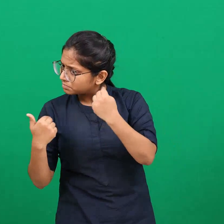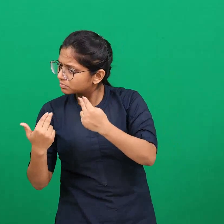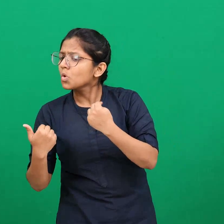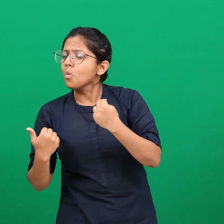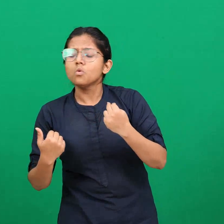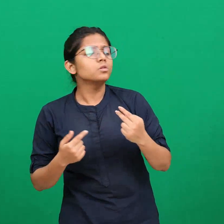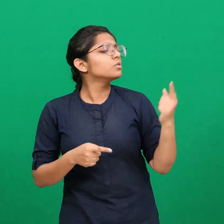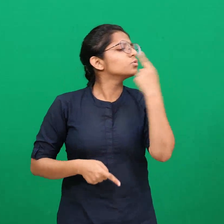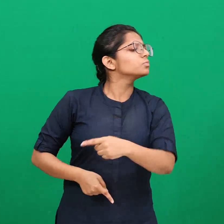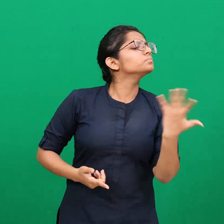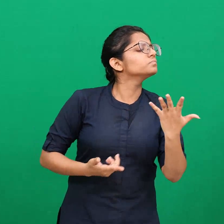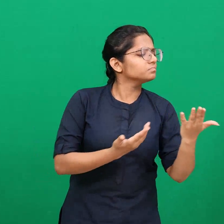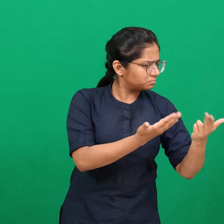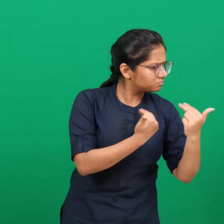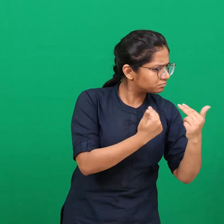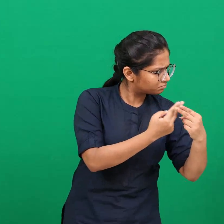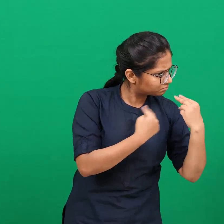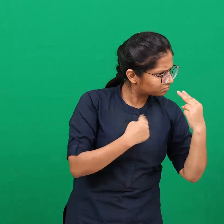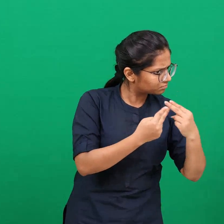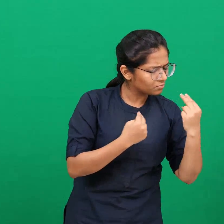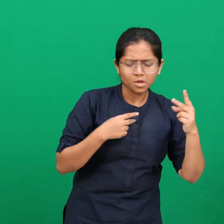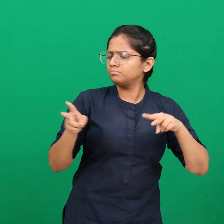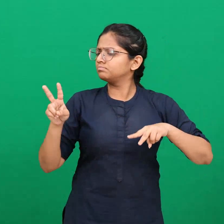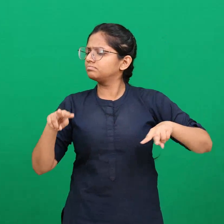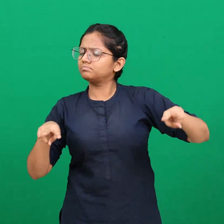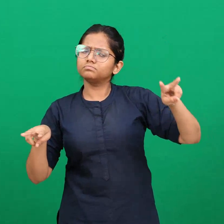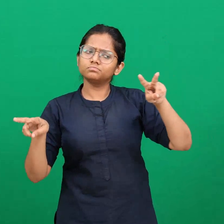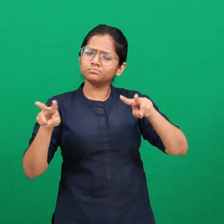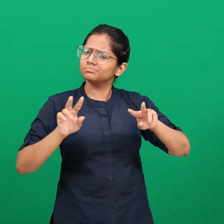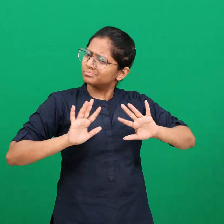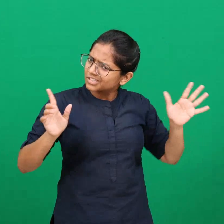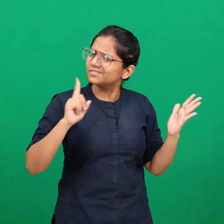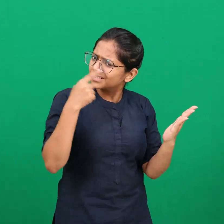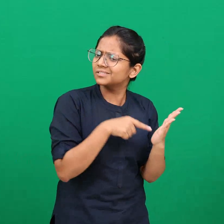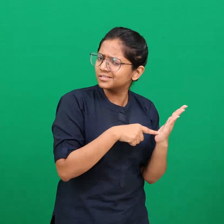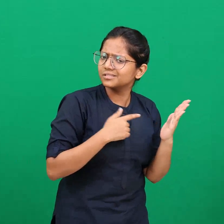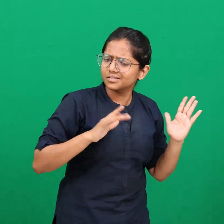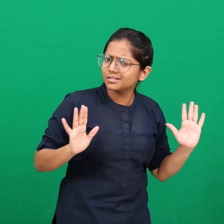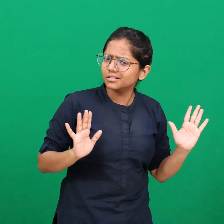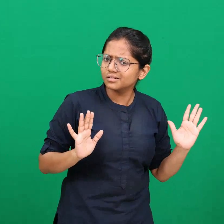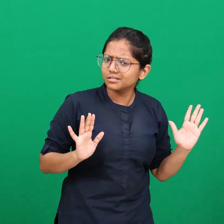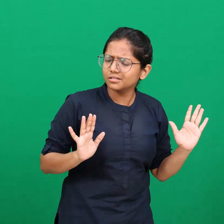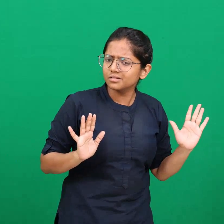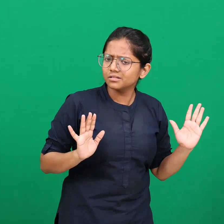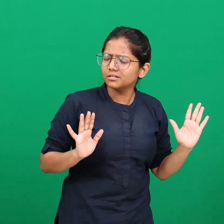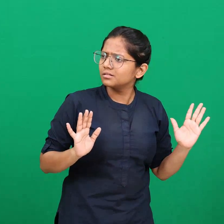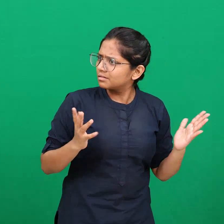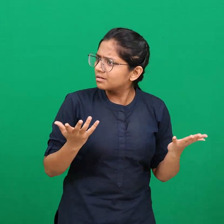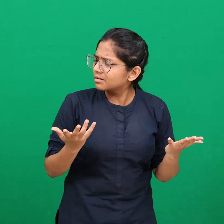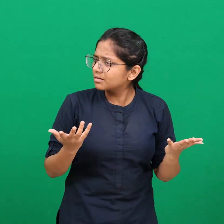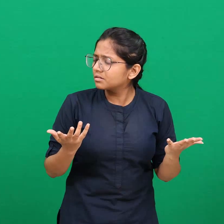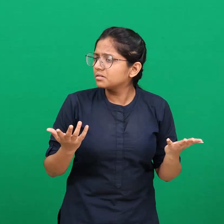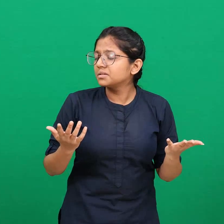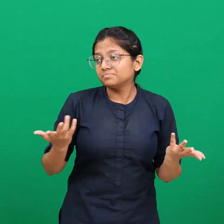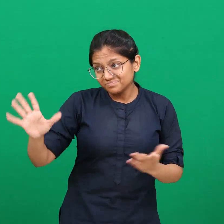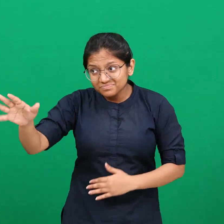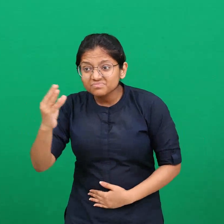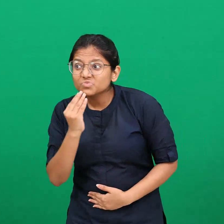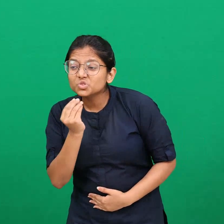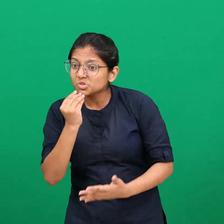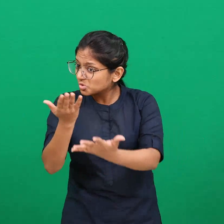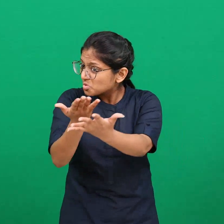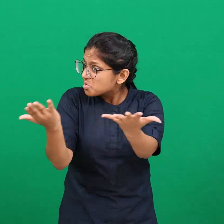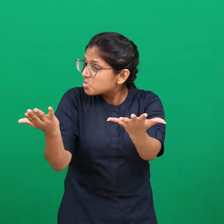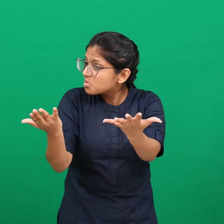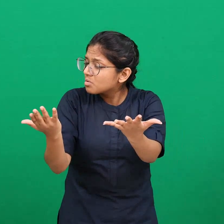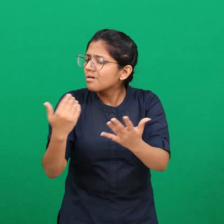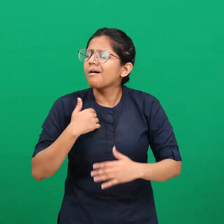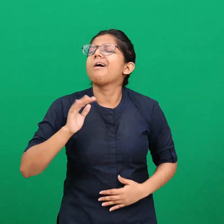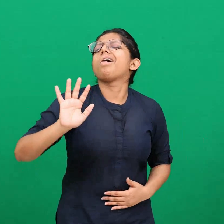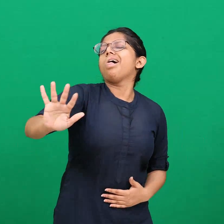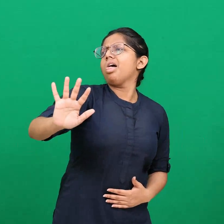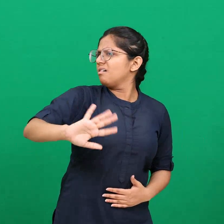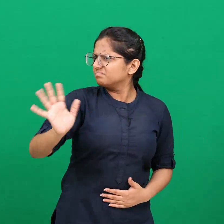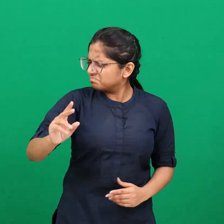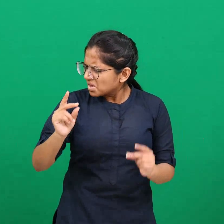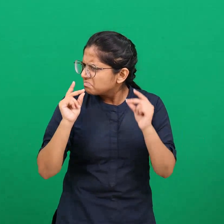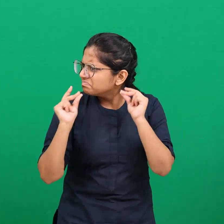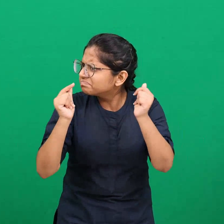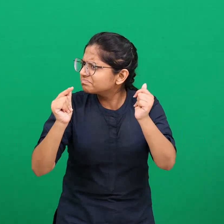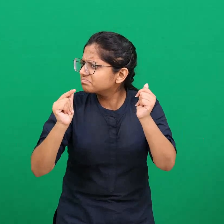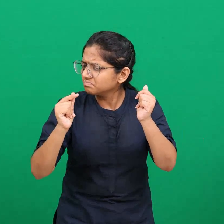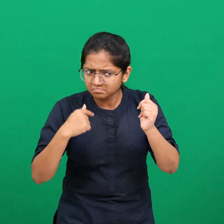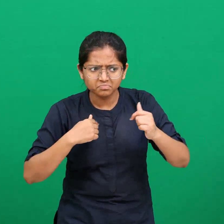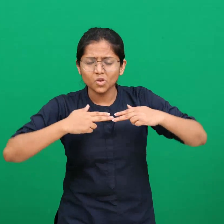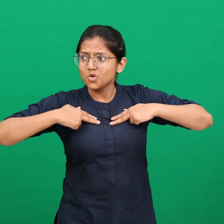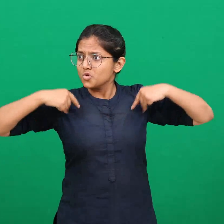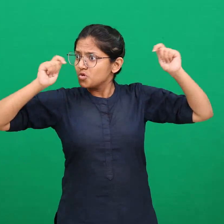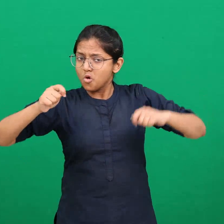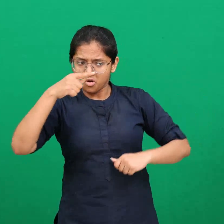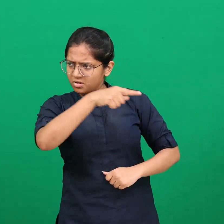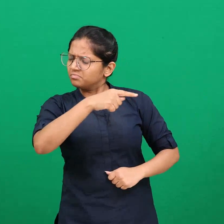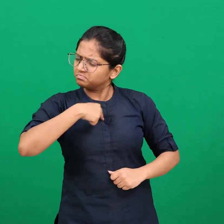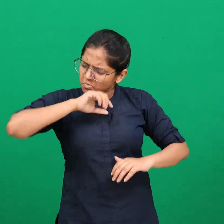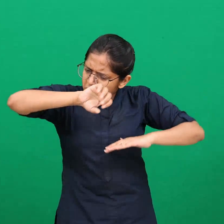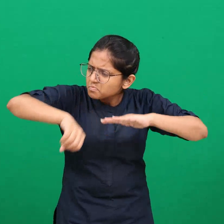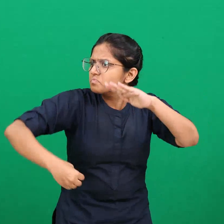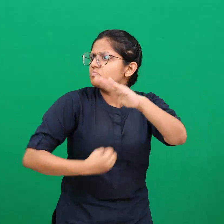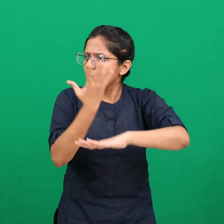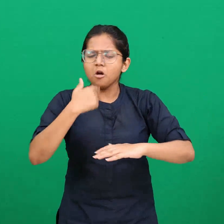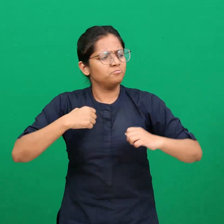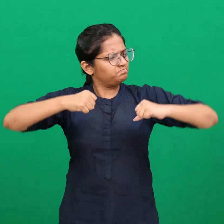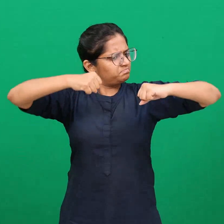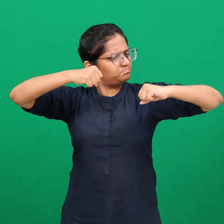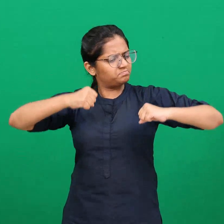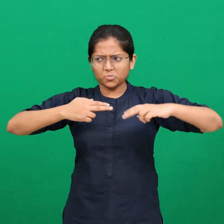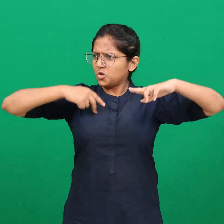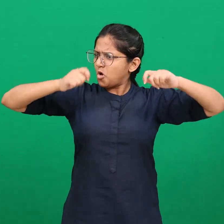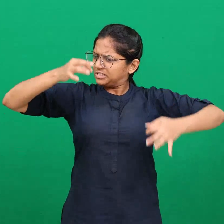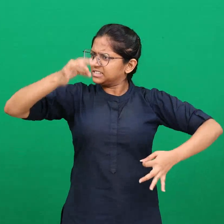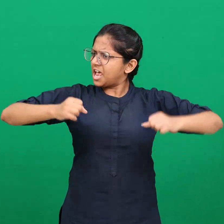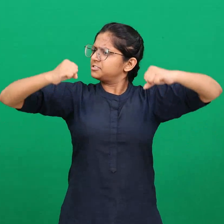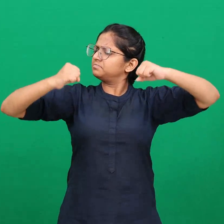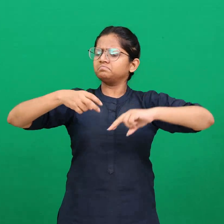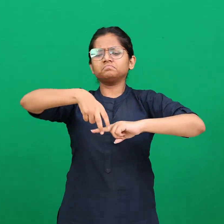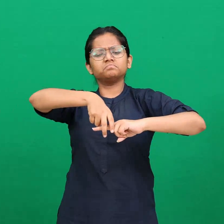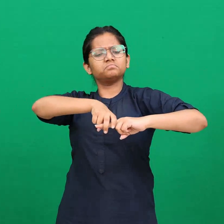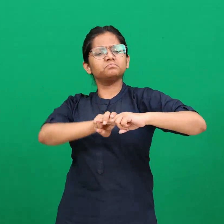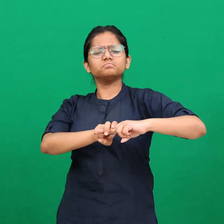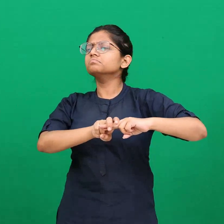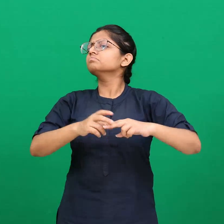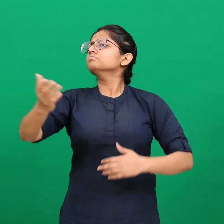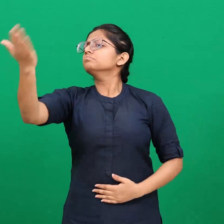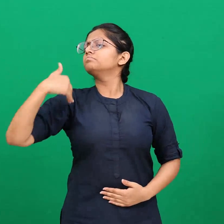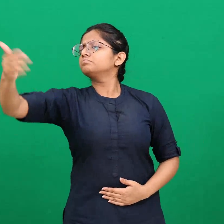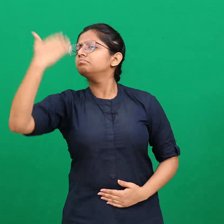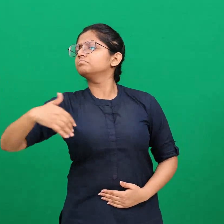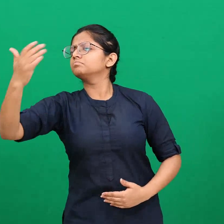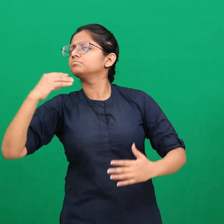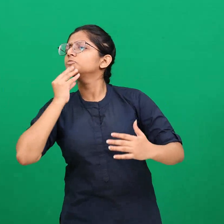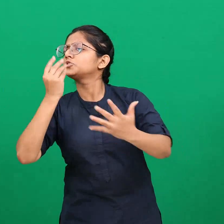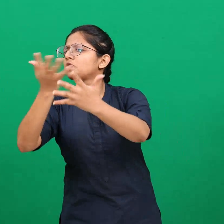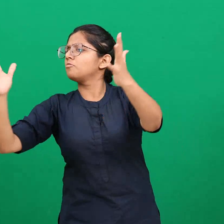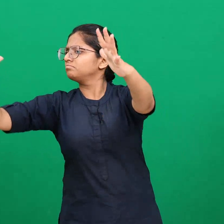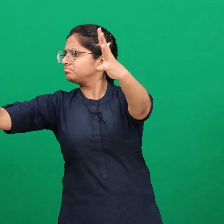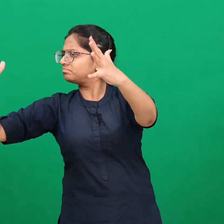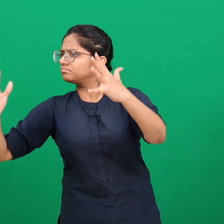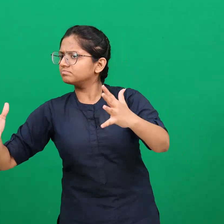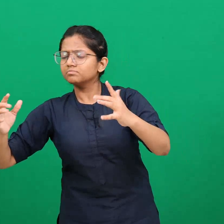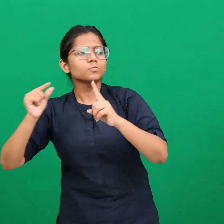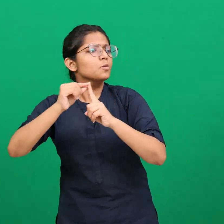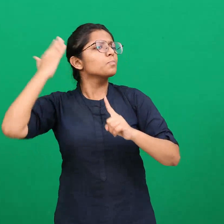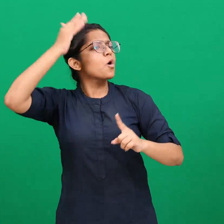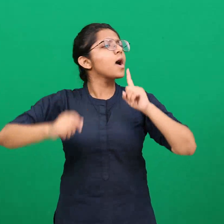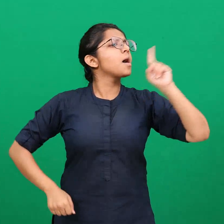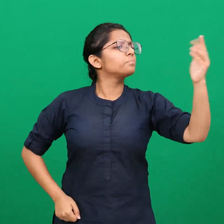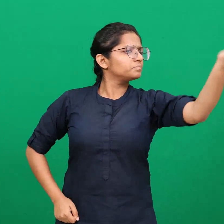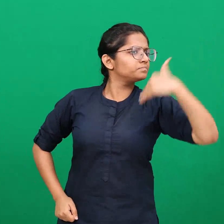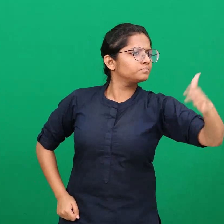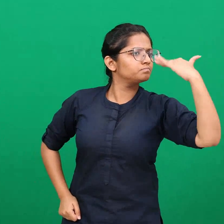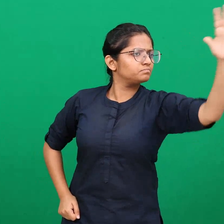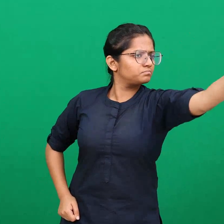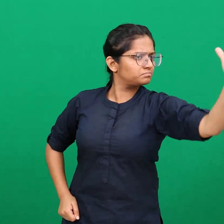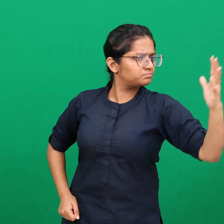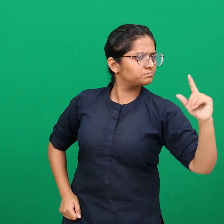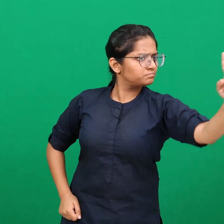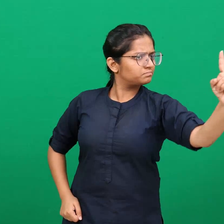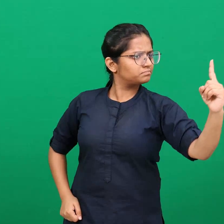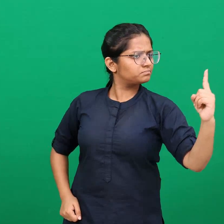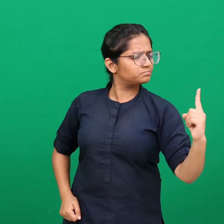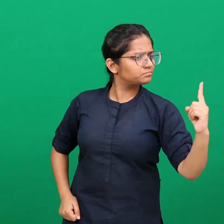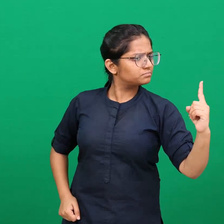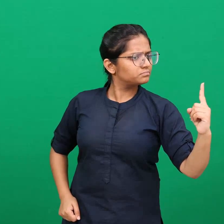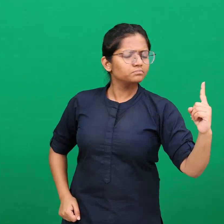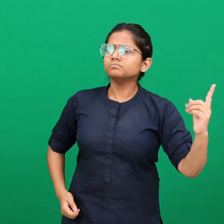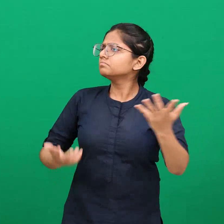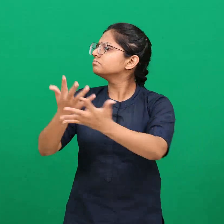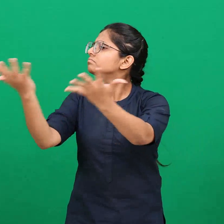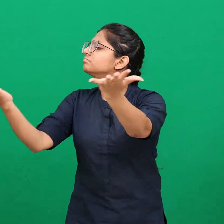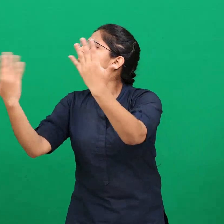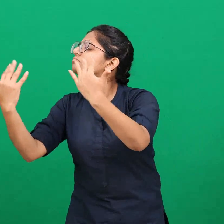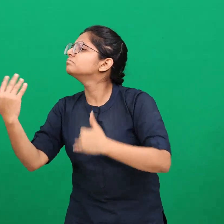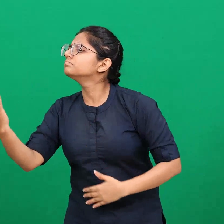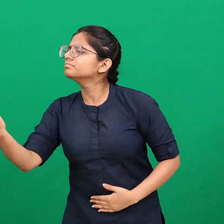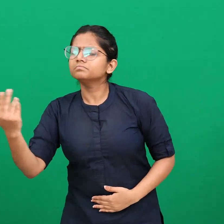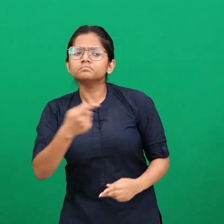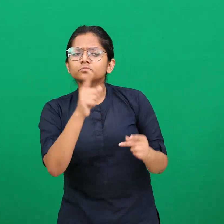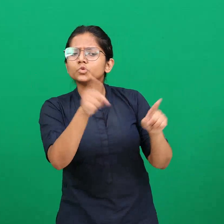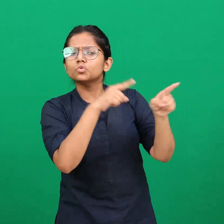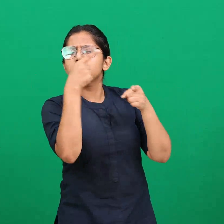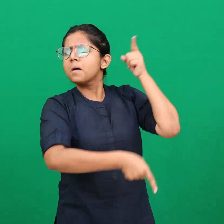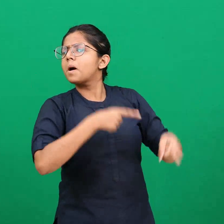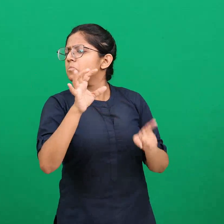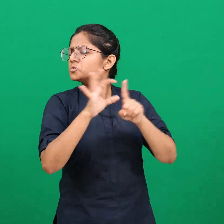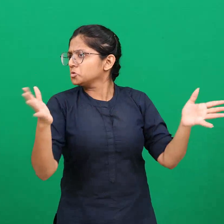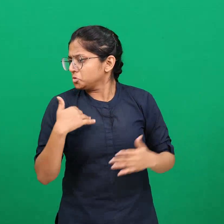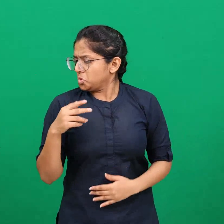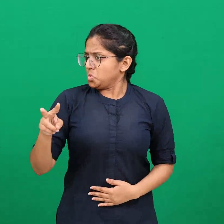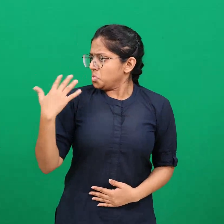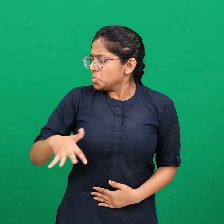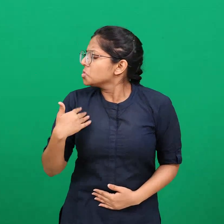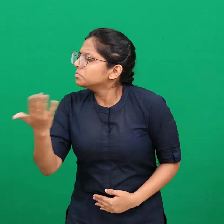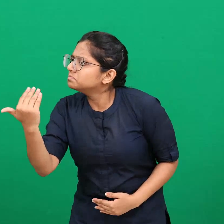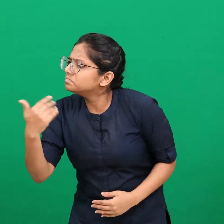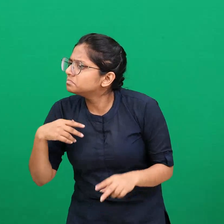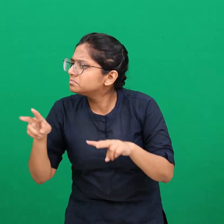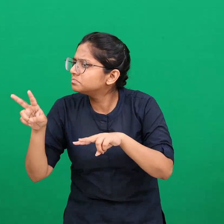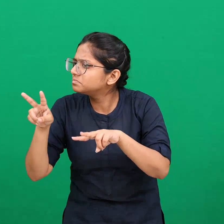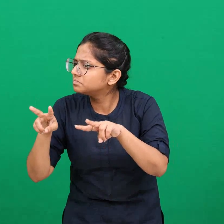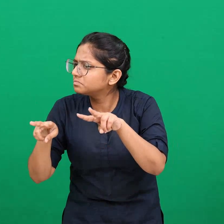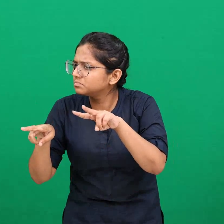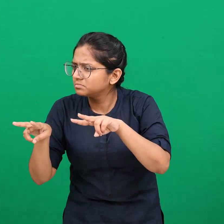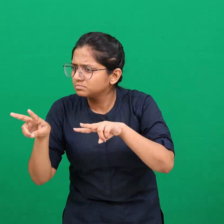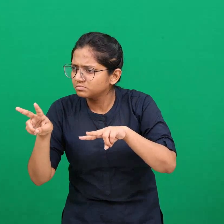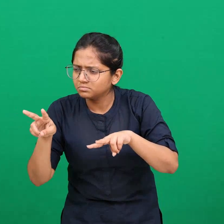So when they came here with me, I did not delay. The next day I sat on the judgment seat and ordered that the man be brought in.